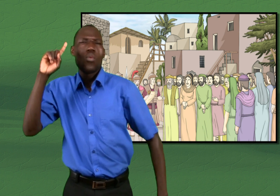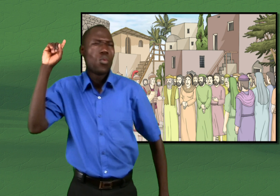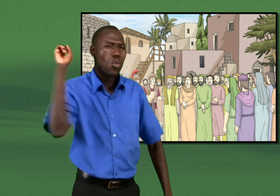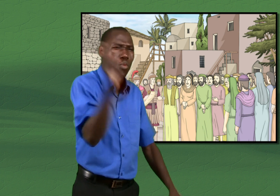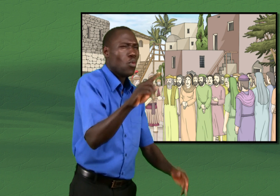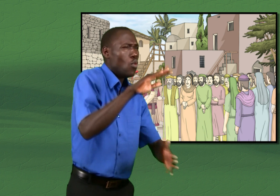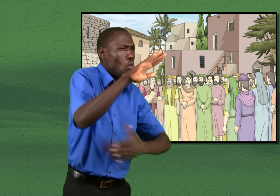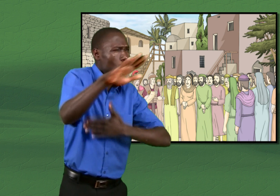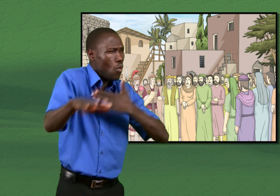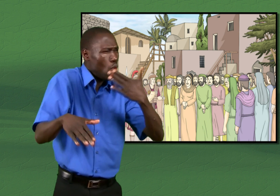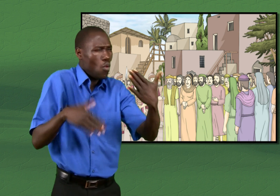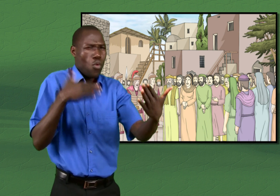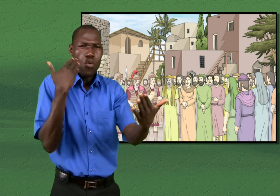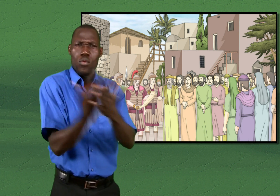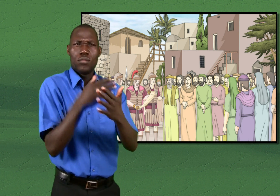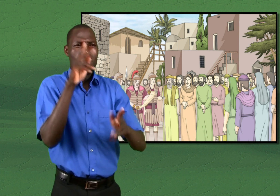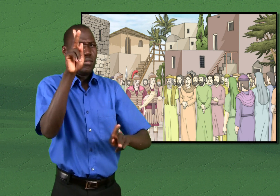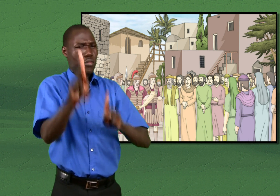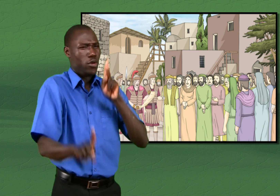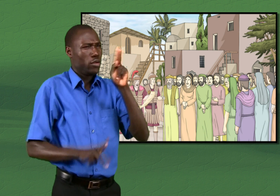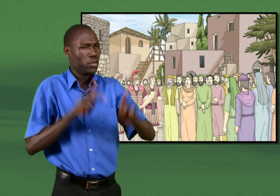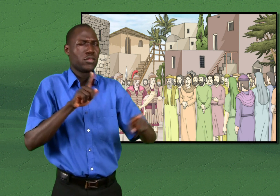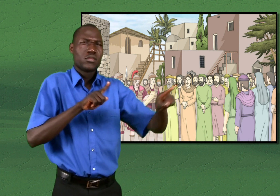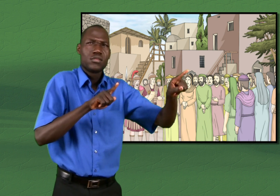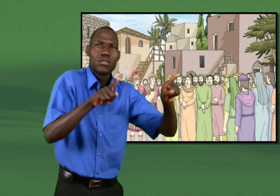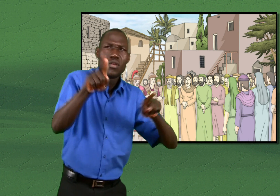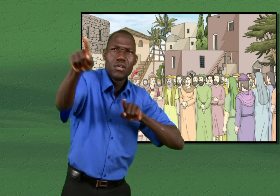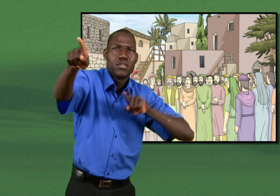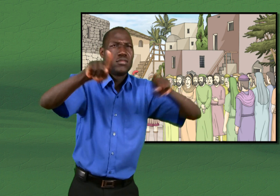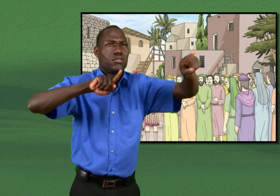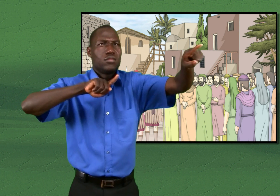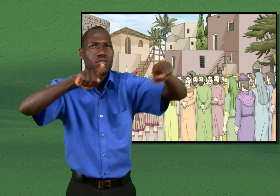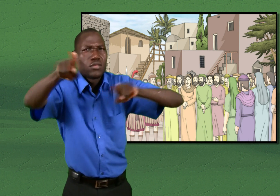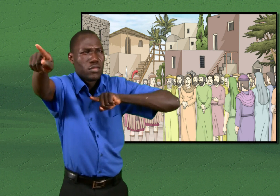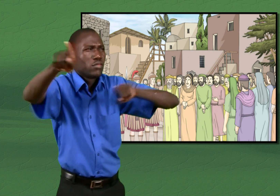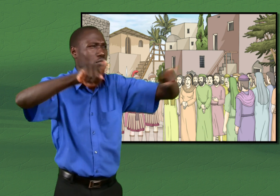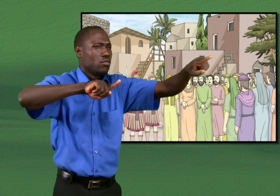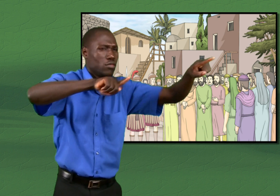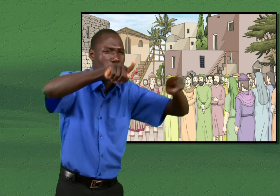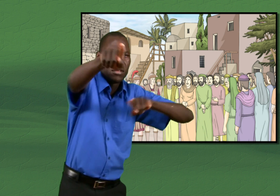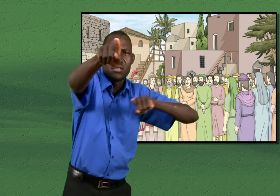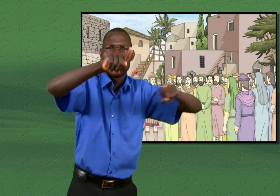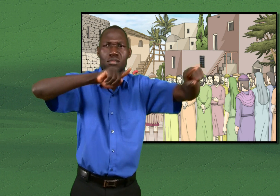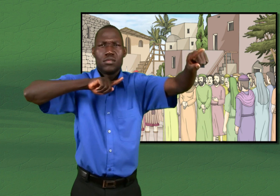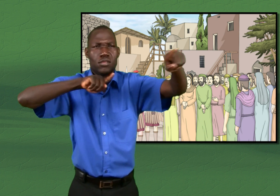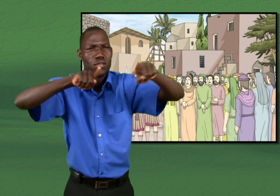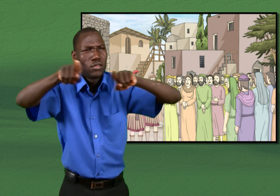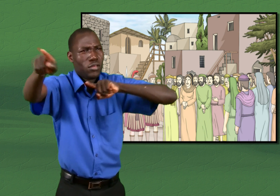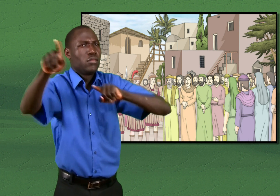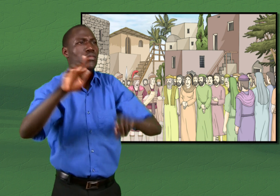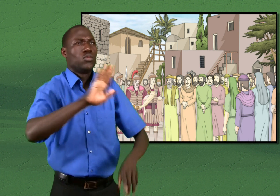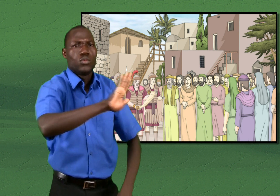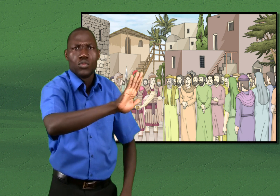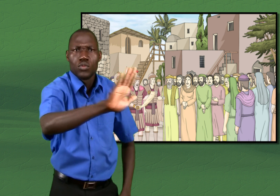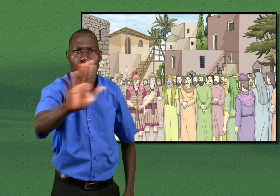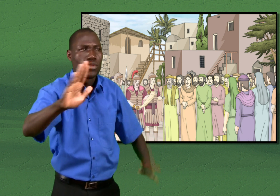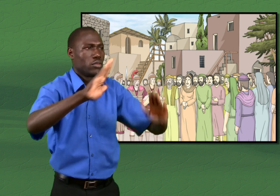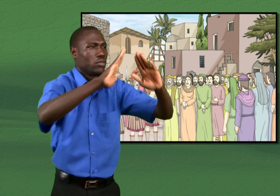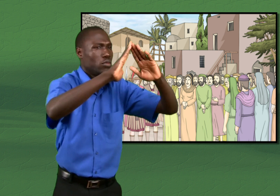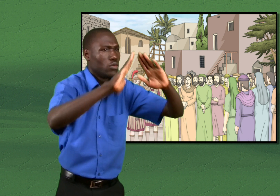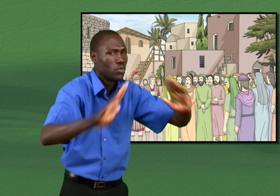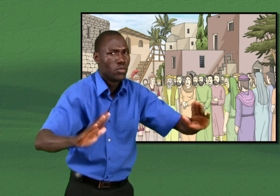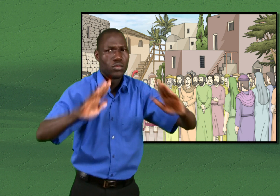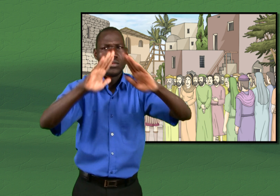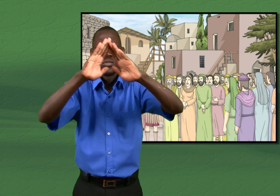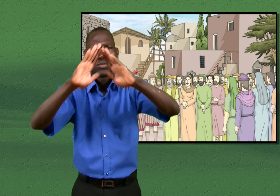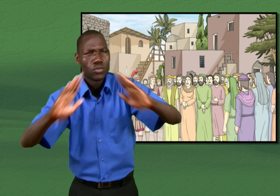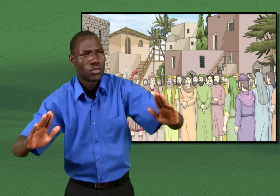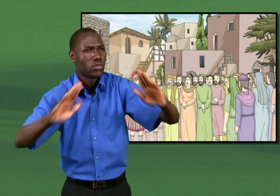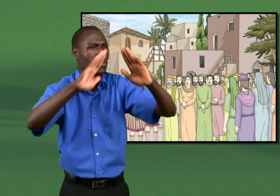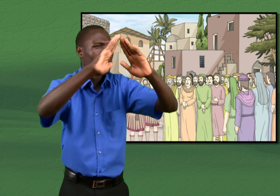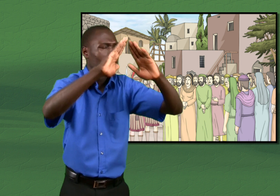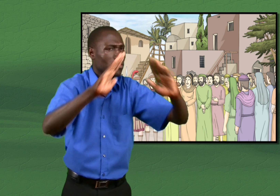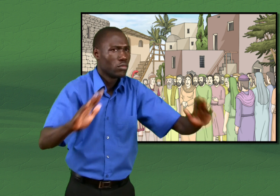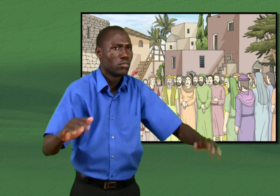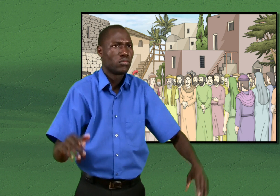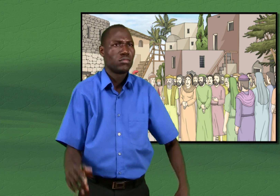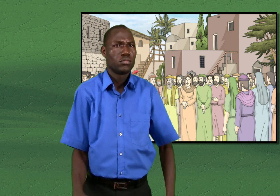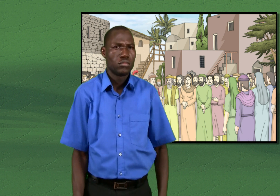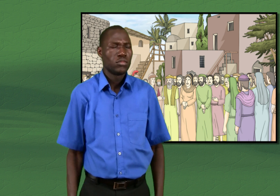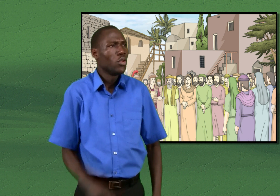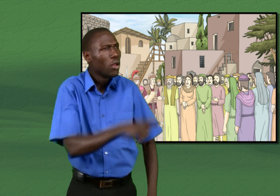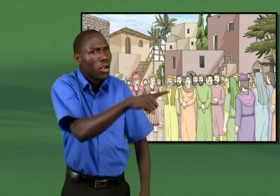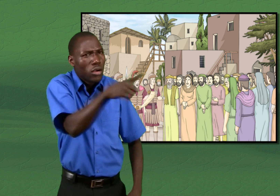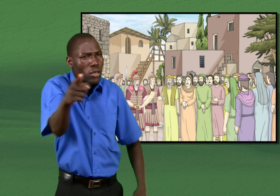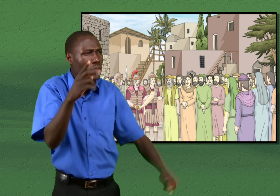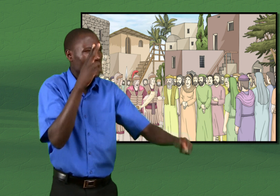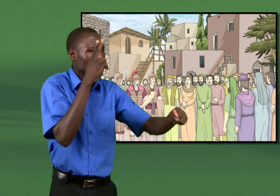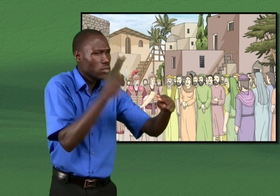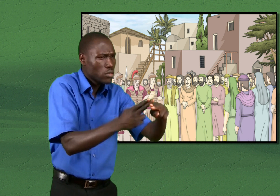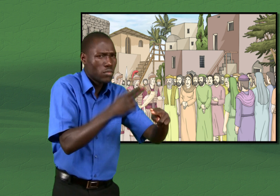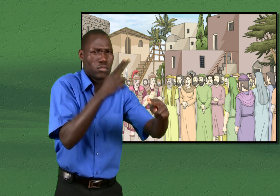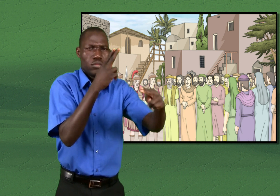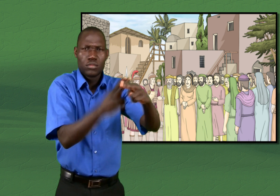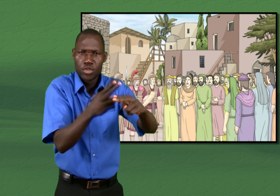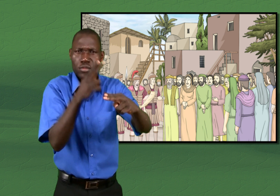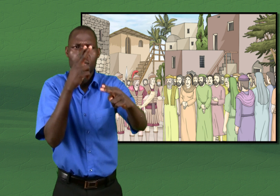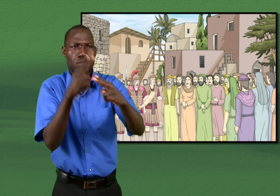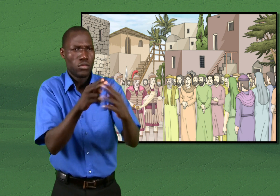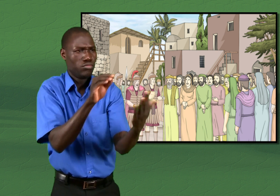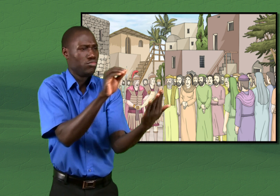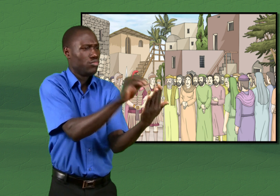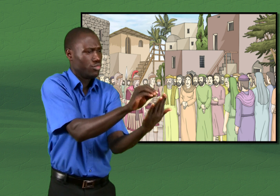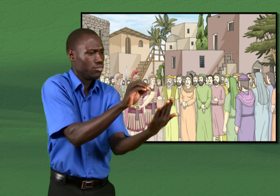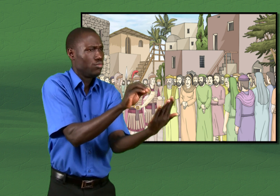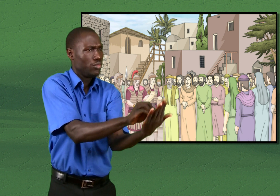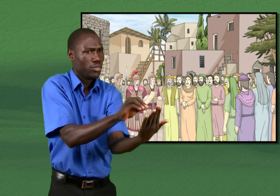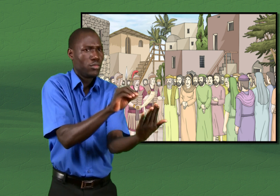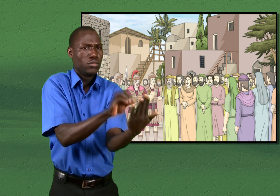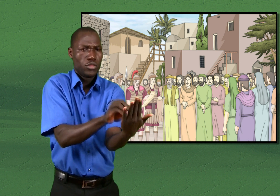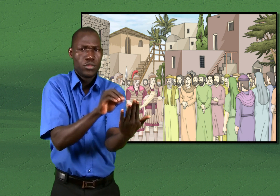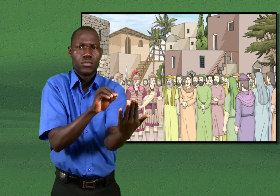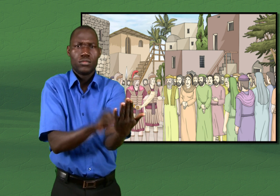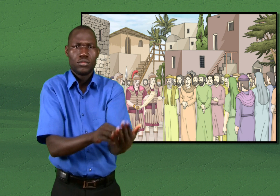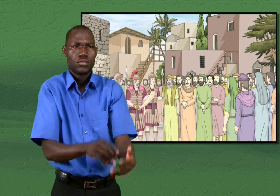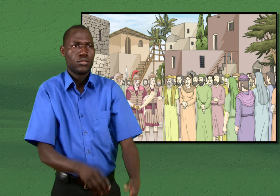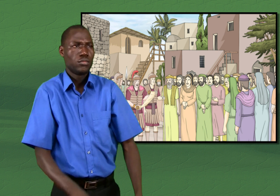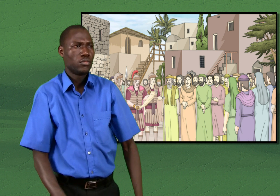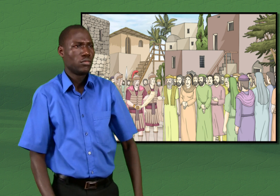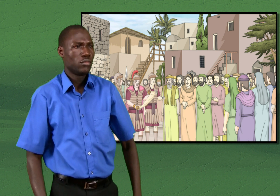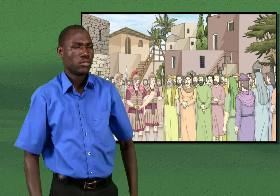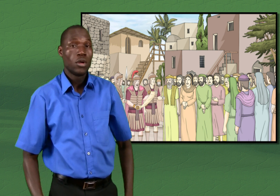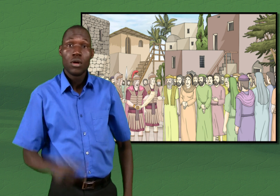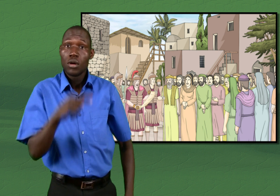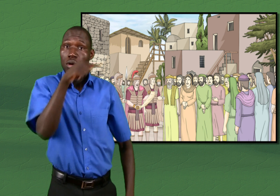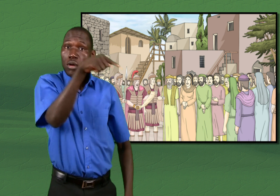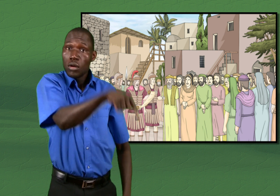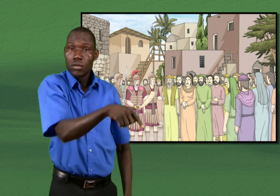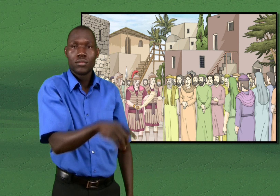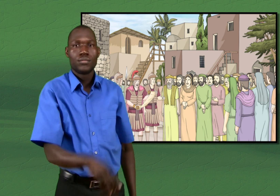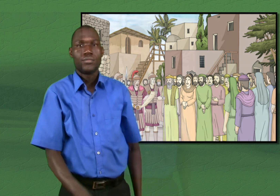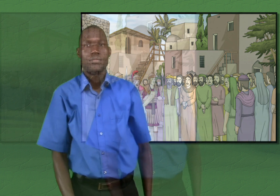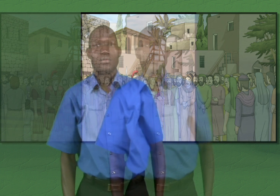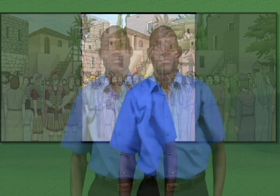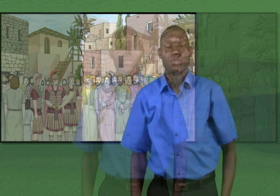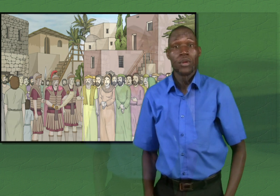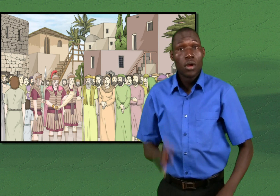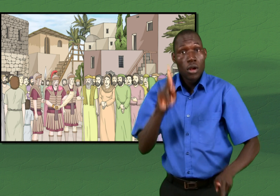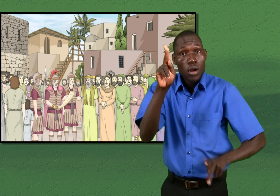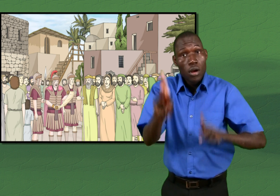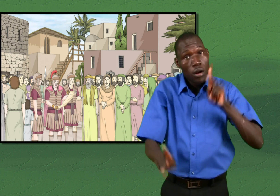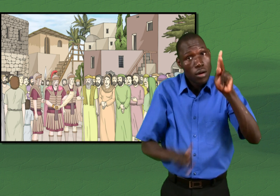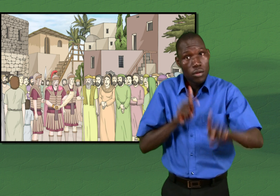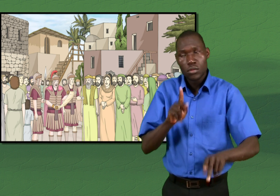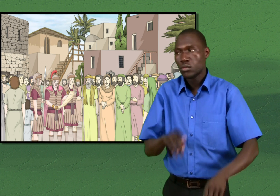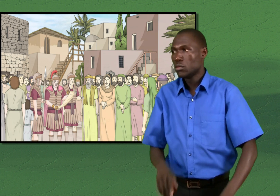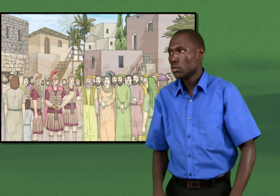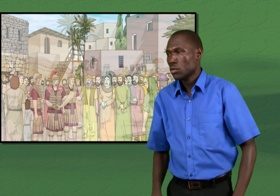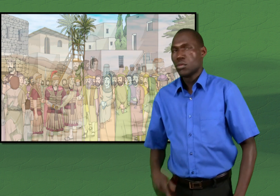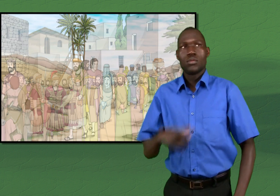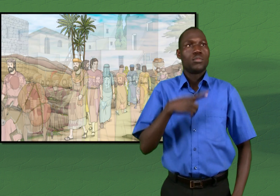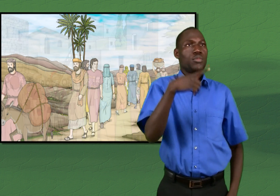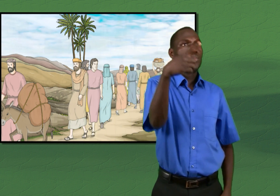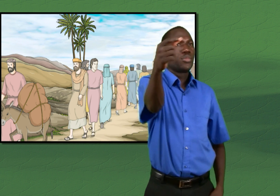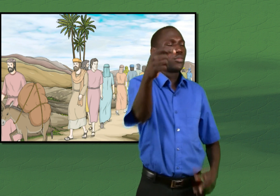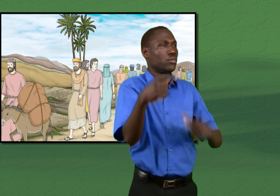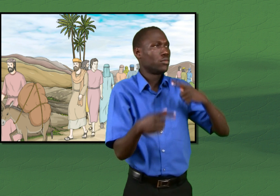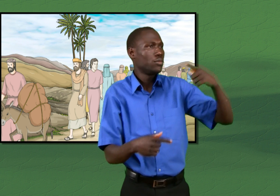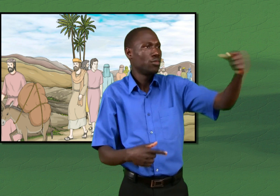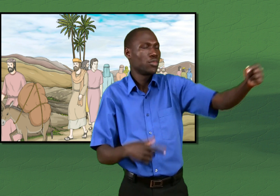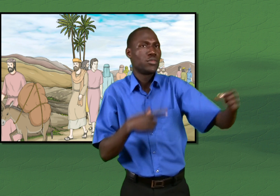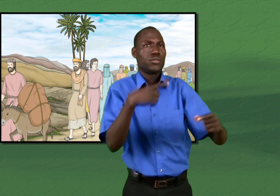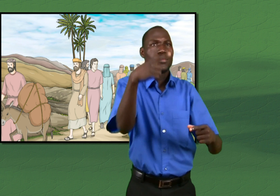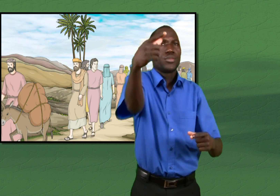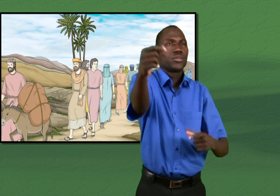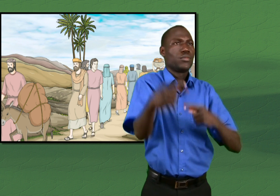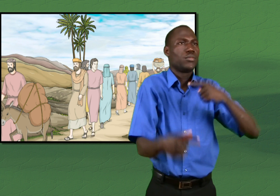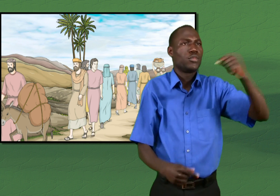This was the first census to take place while Quirinius was governor of Syria.